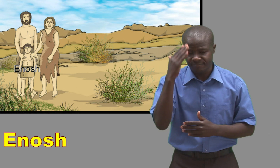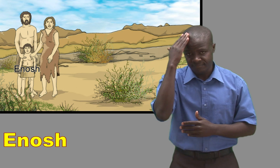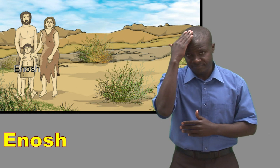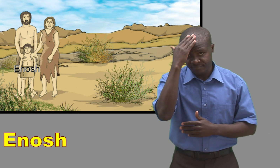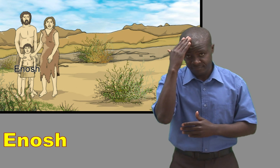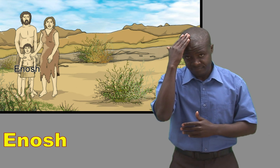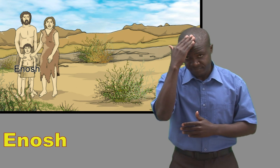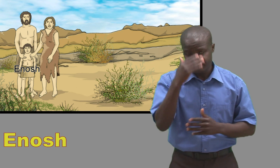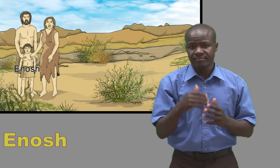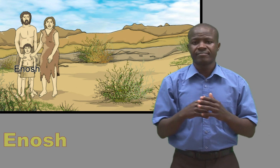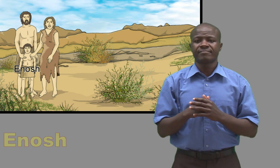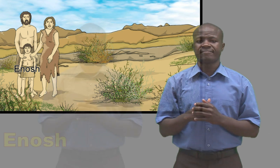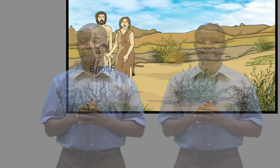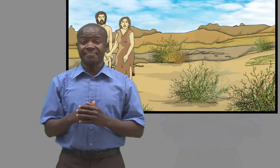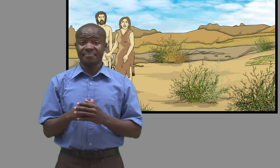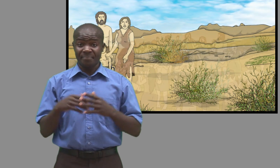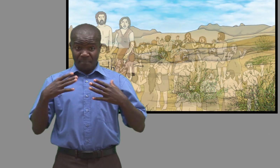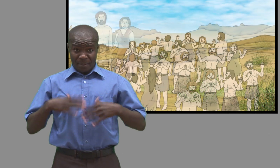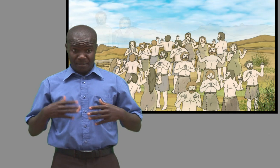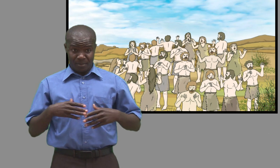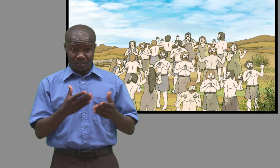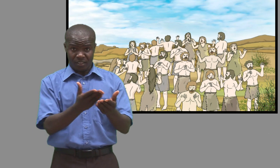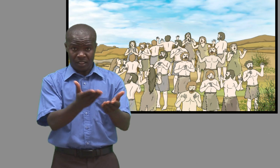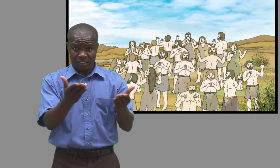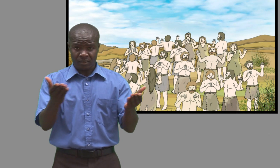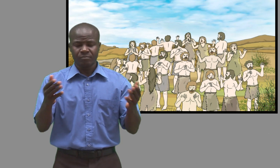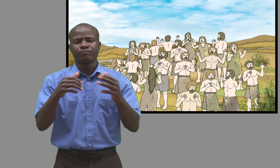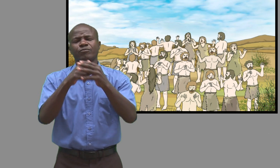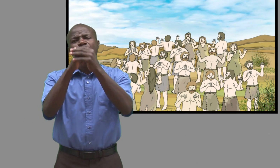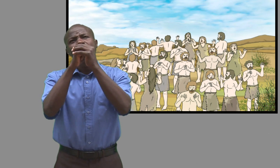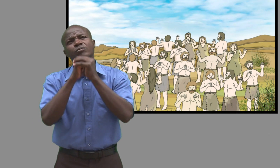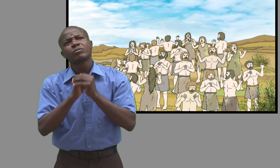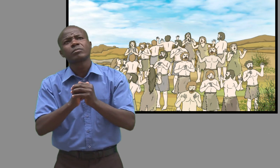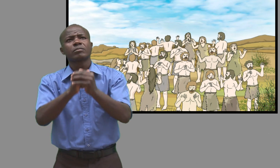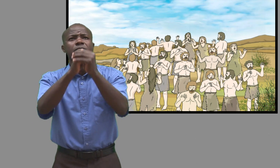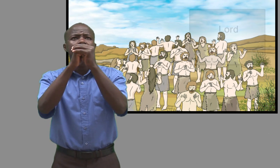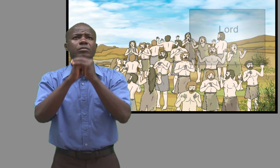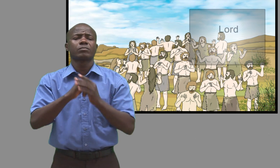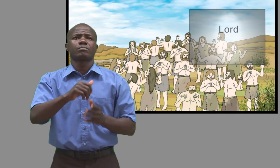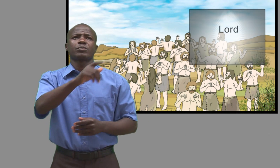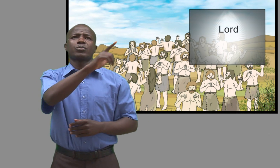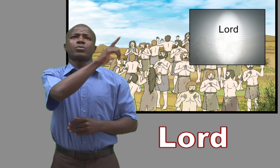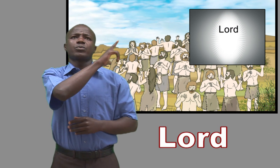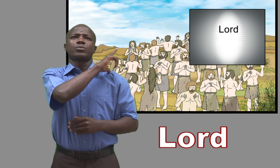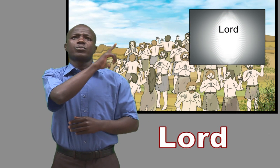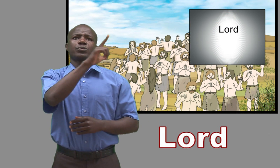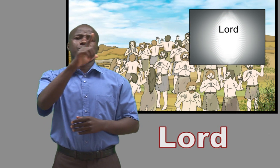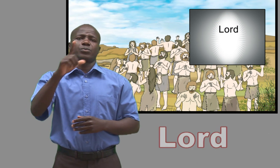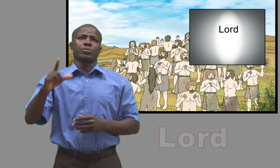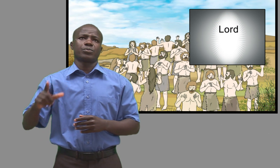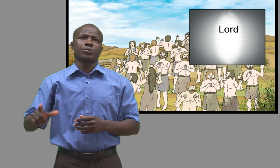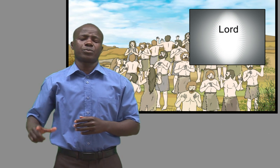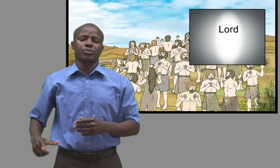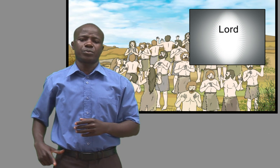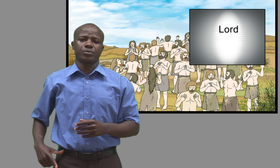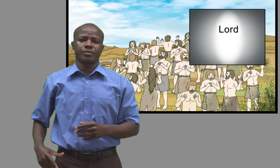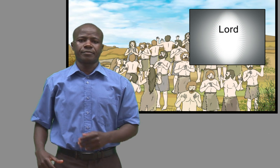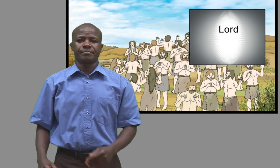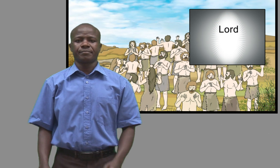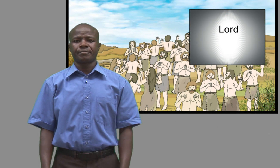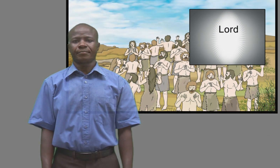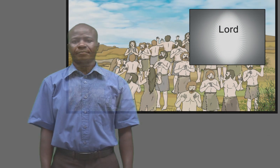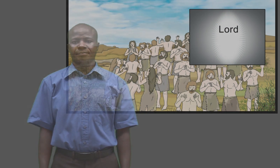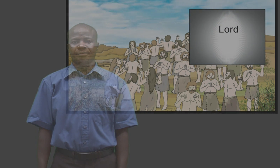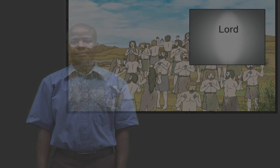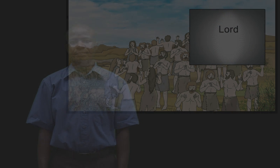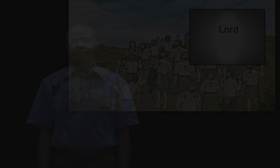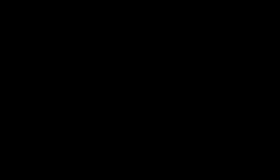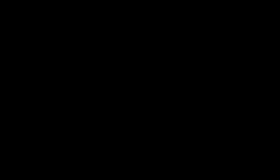At that time men began to call upon the name of the LORD.